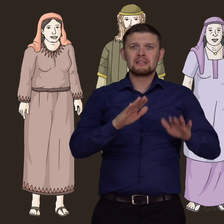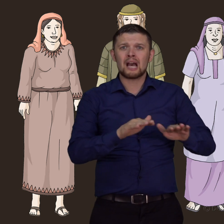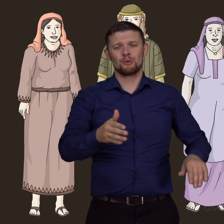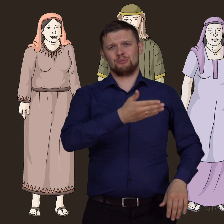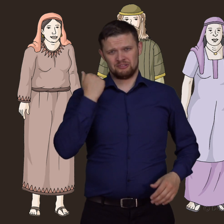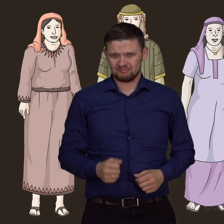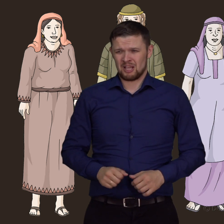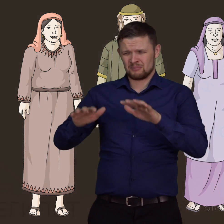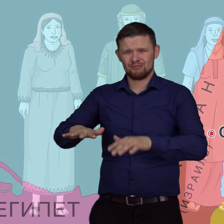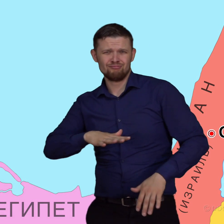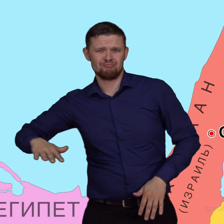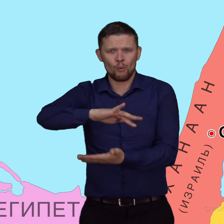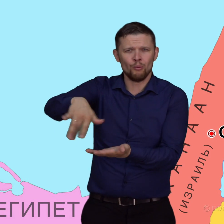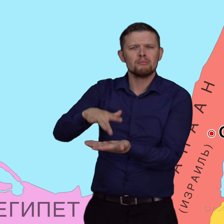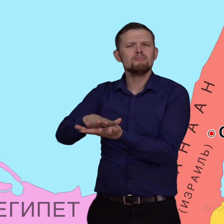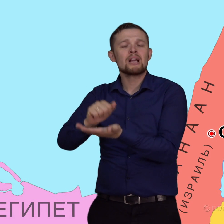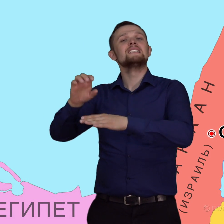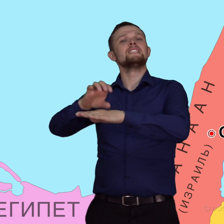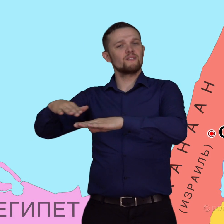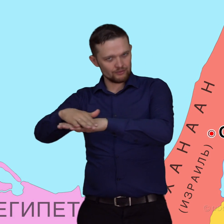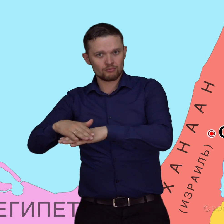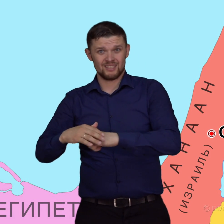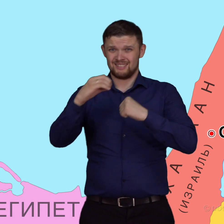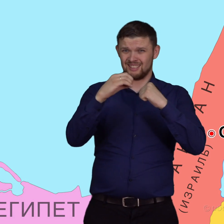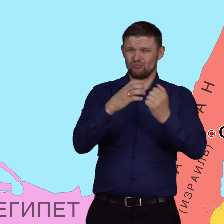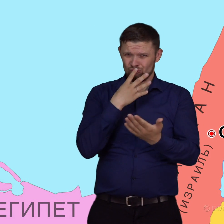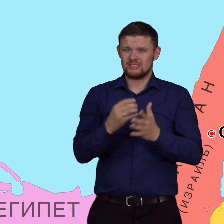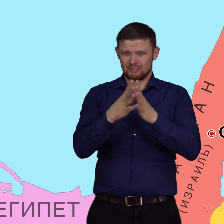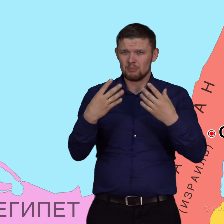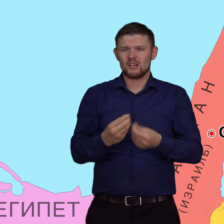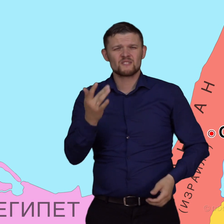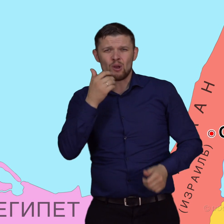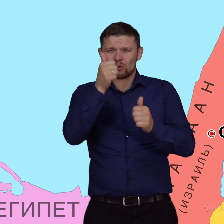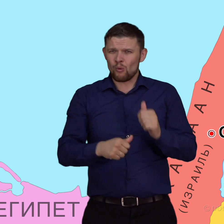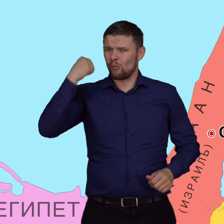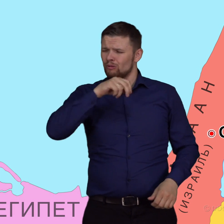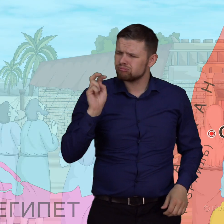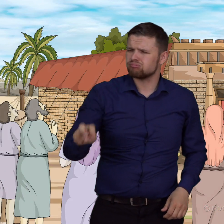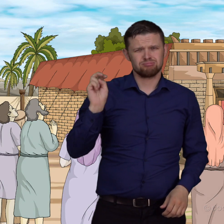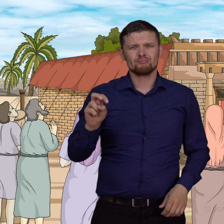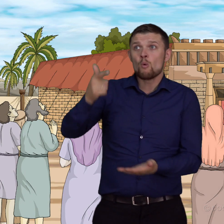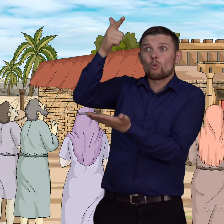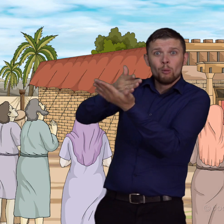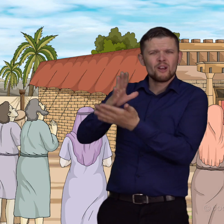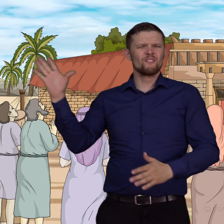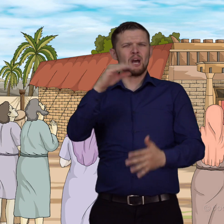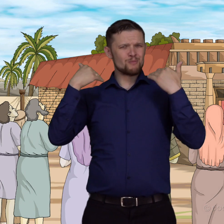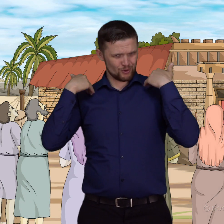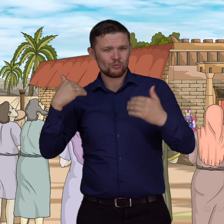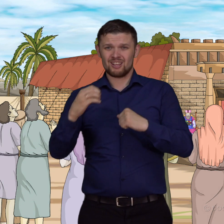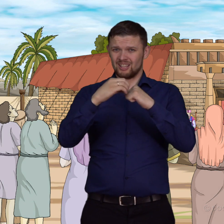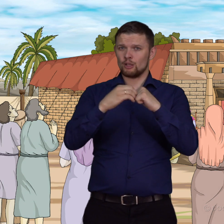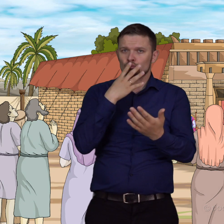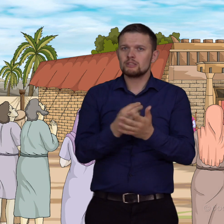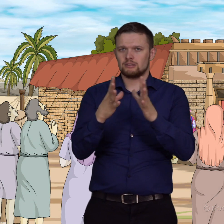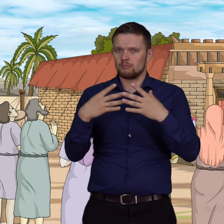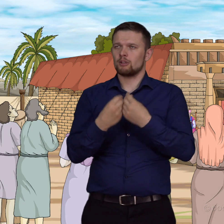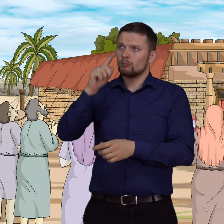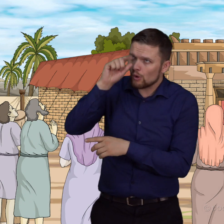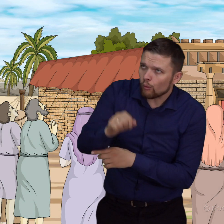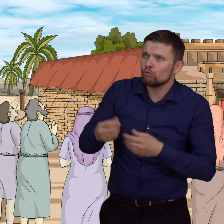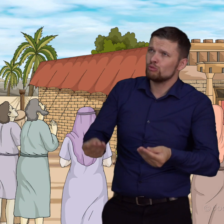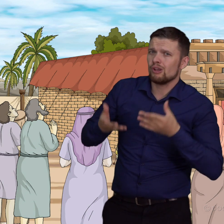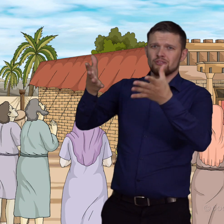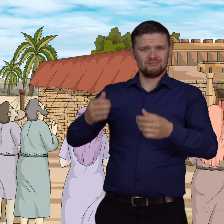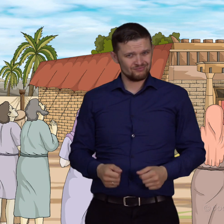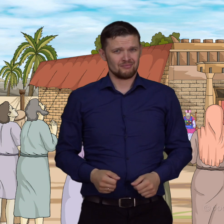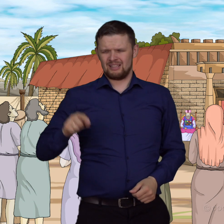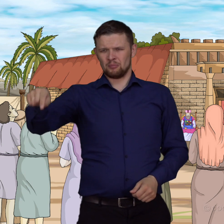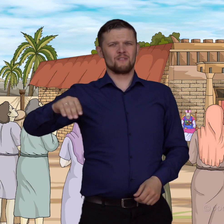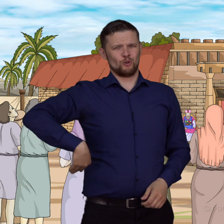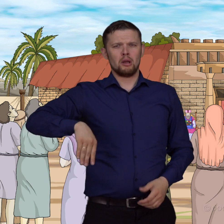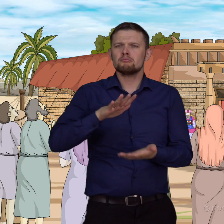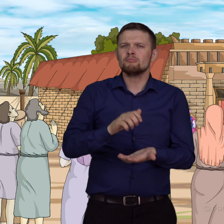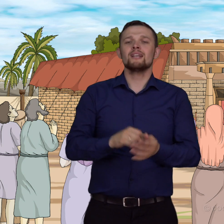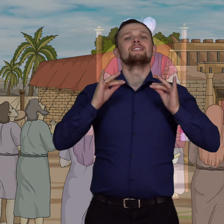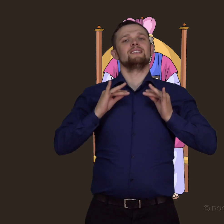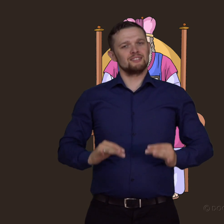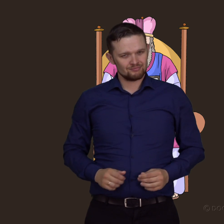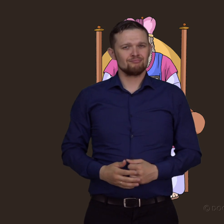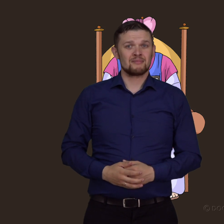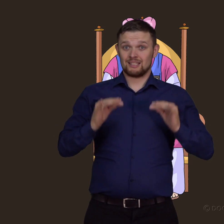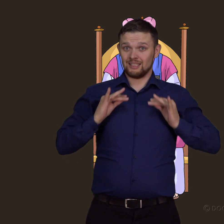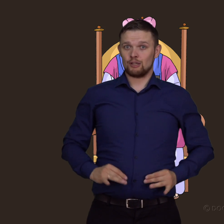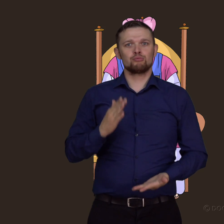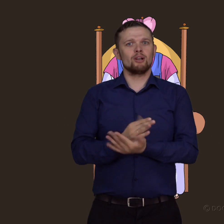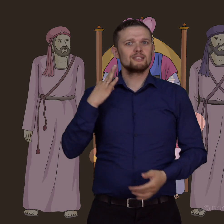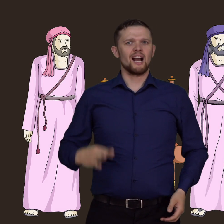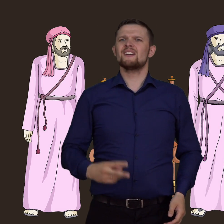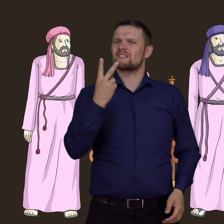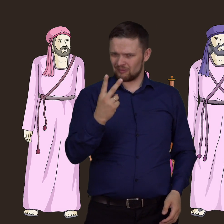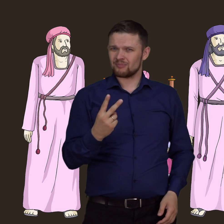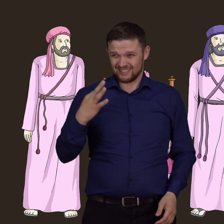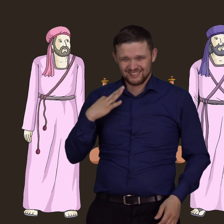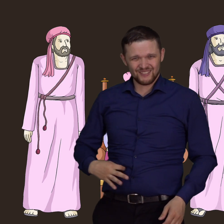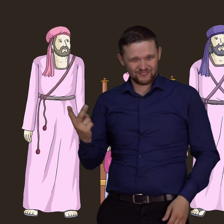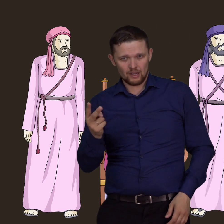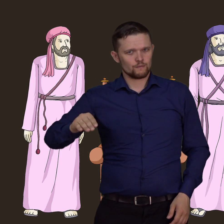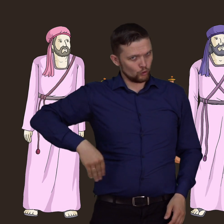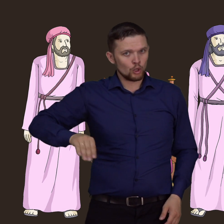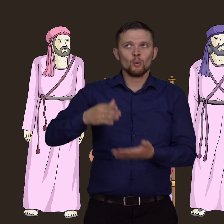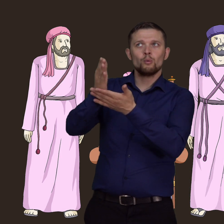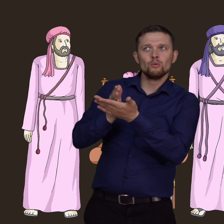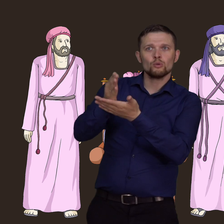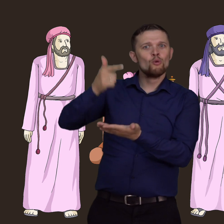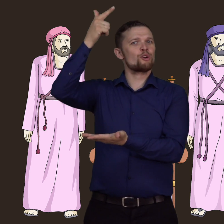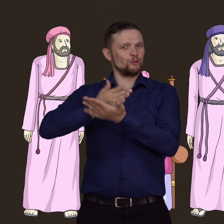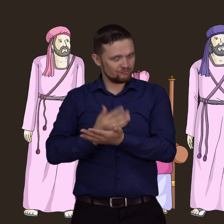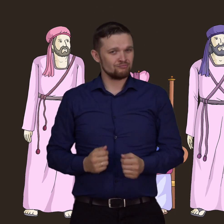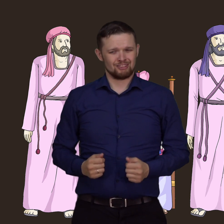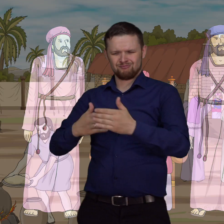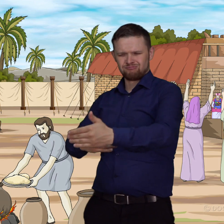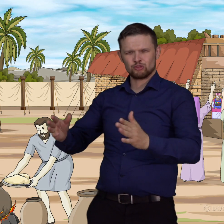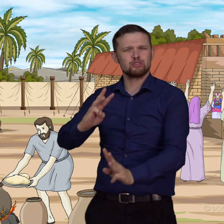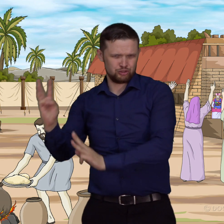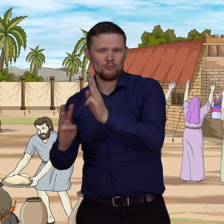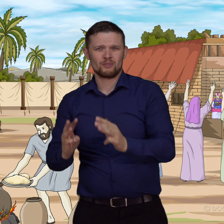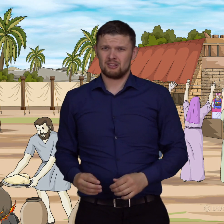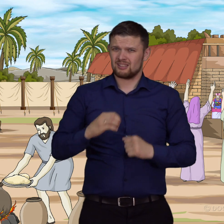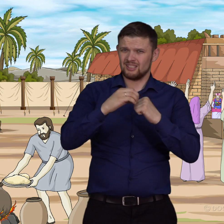Year after year Elkanah would go up from his city to worship and sacrifice to the LORD of Hosts at Shiloh, where Eli’s two sons, Hophni and Phinehas, were priests to the LORD.